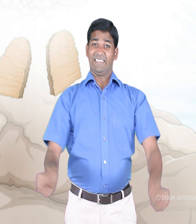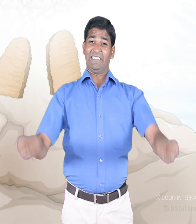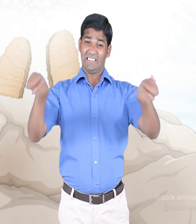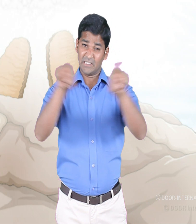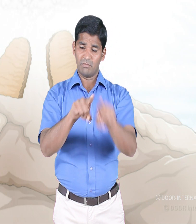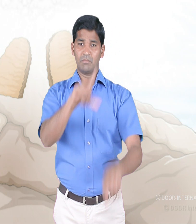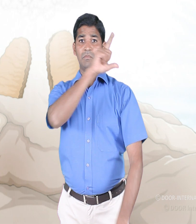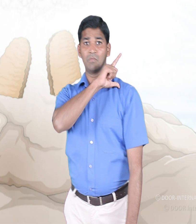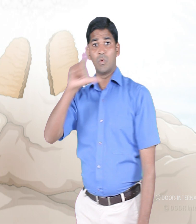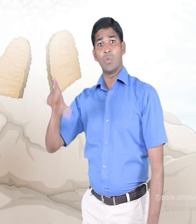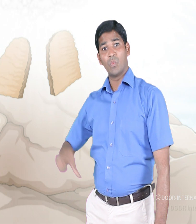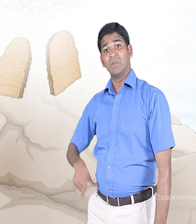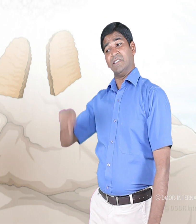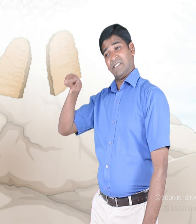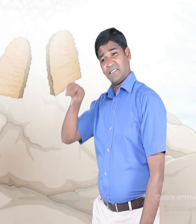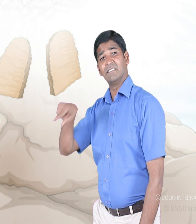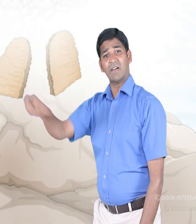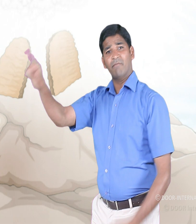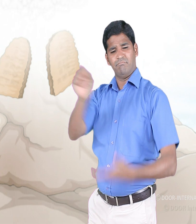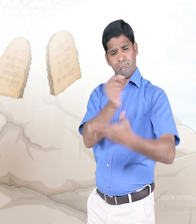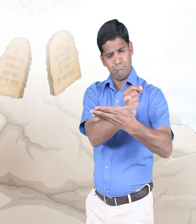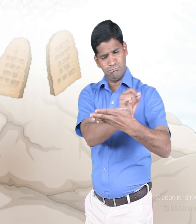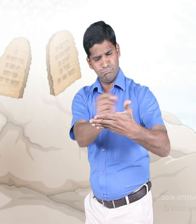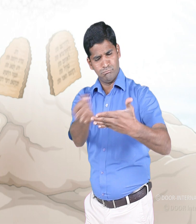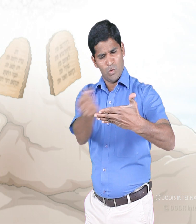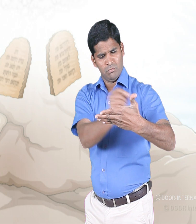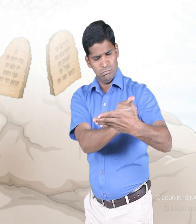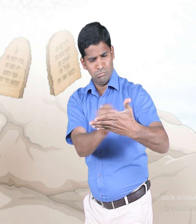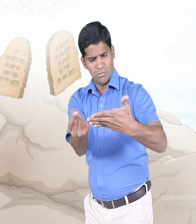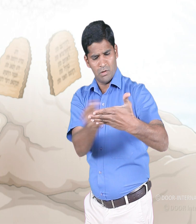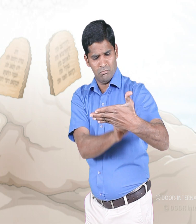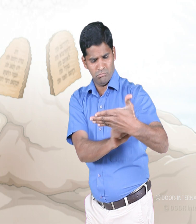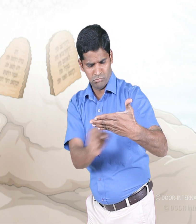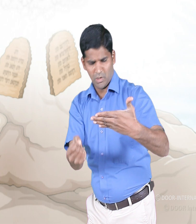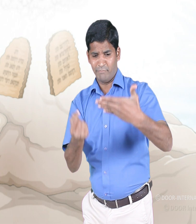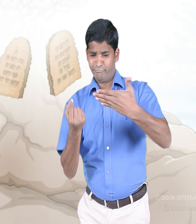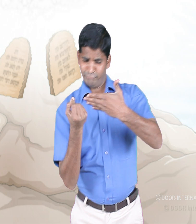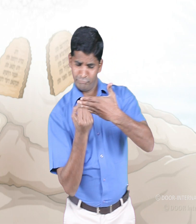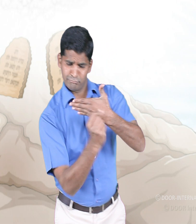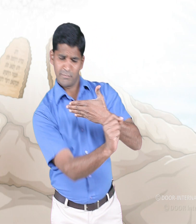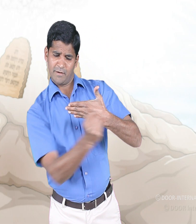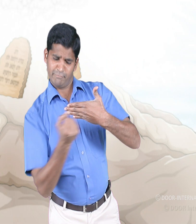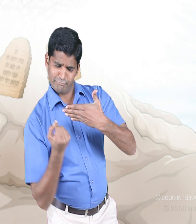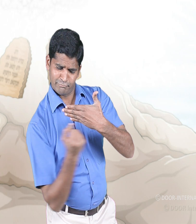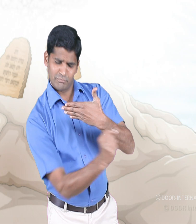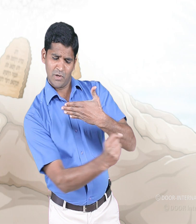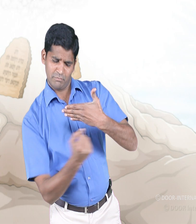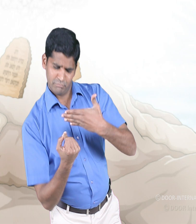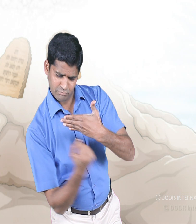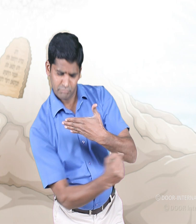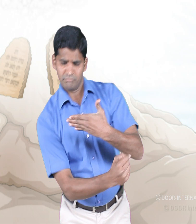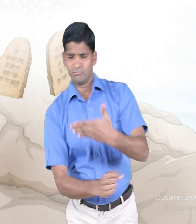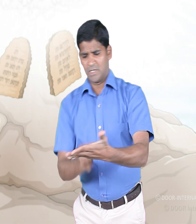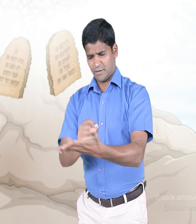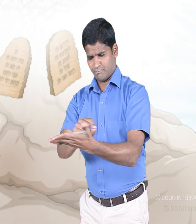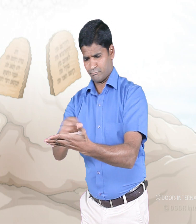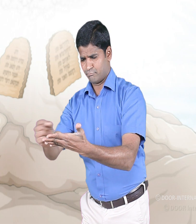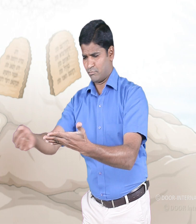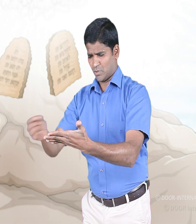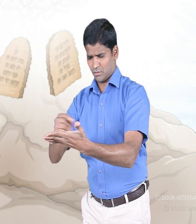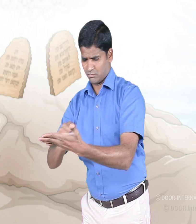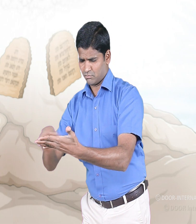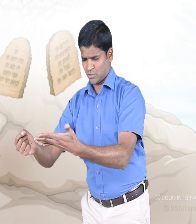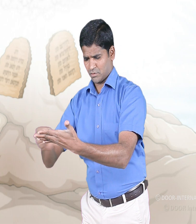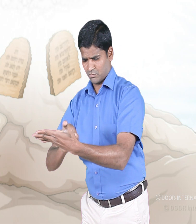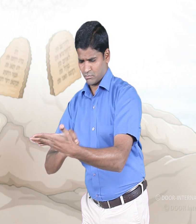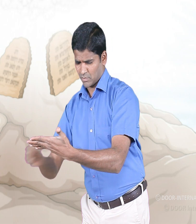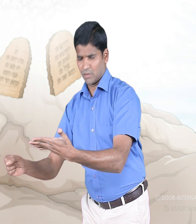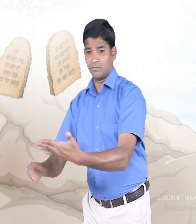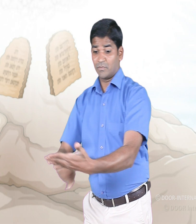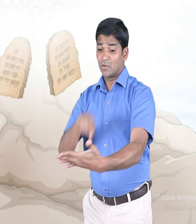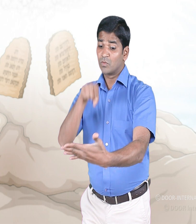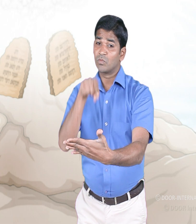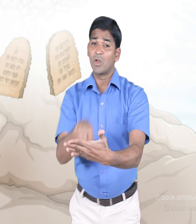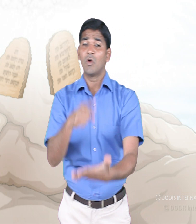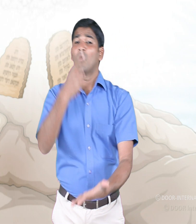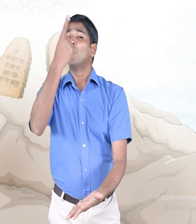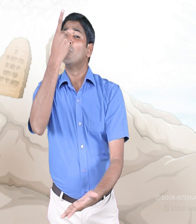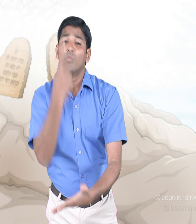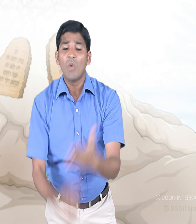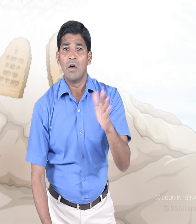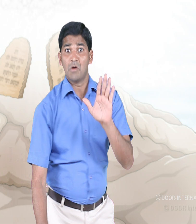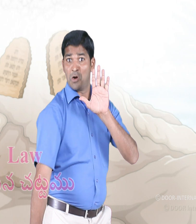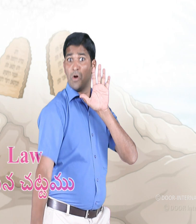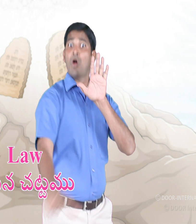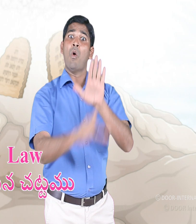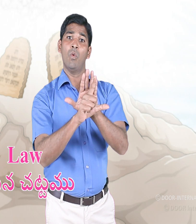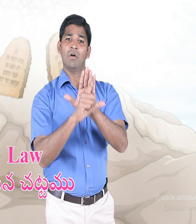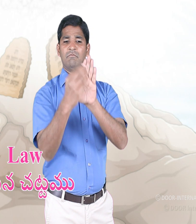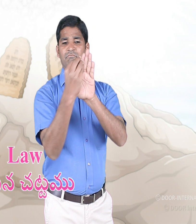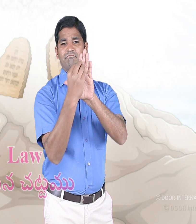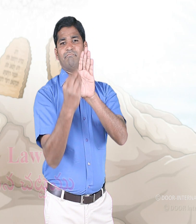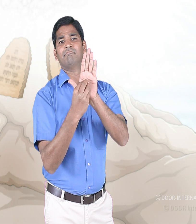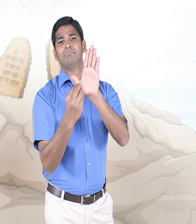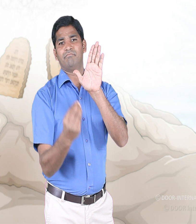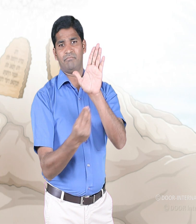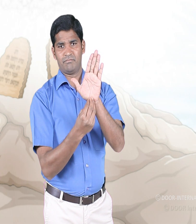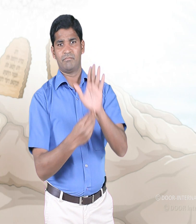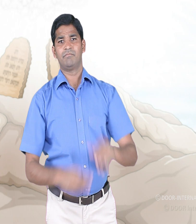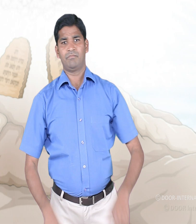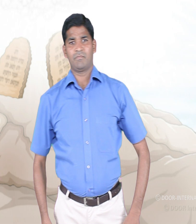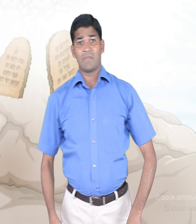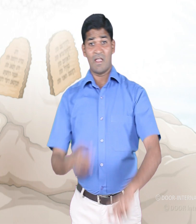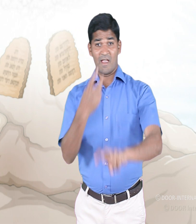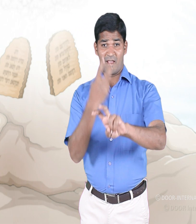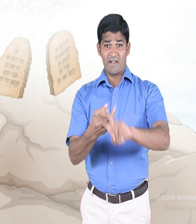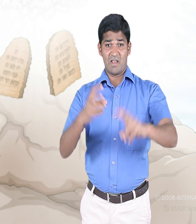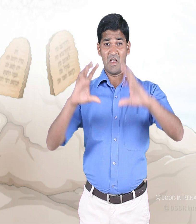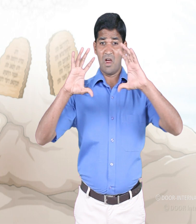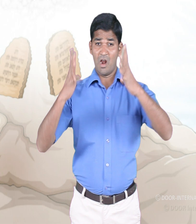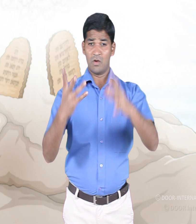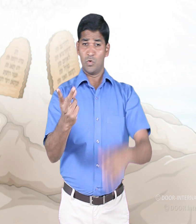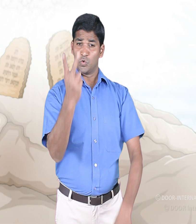They were inscribed on both sides, front and back.